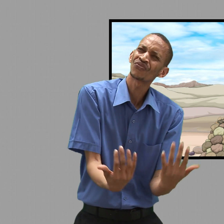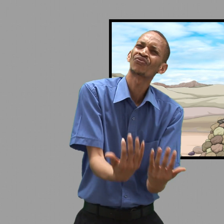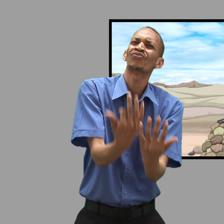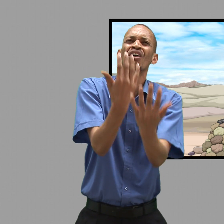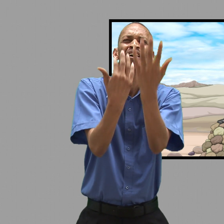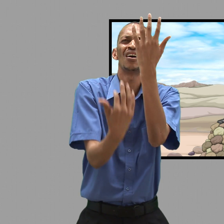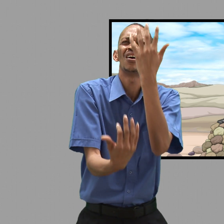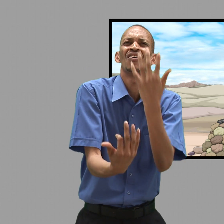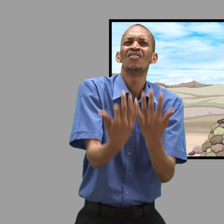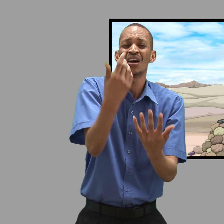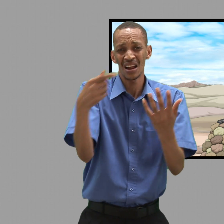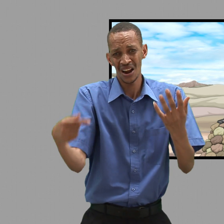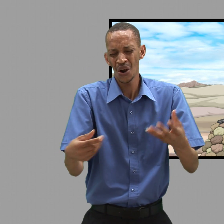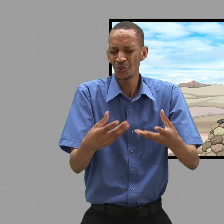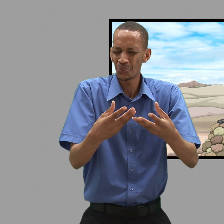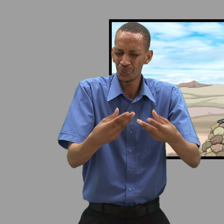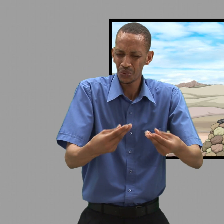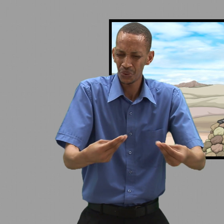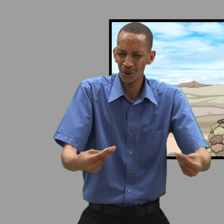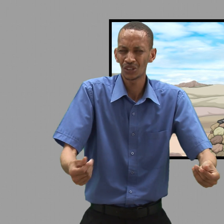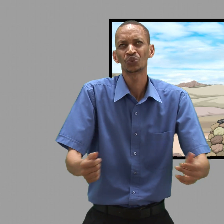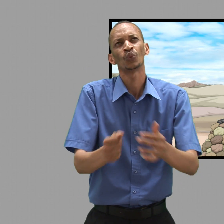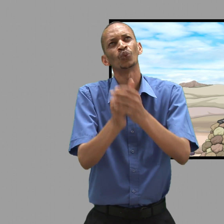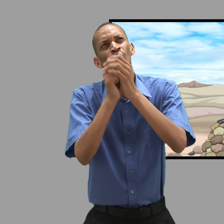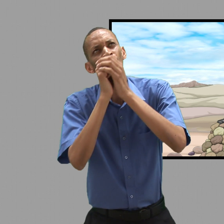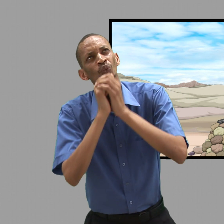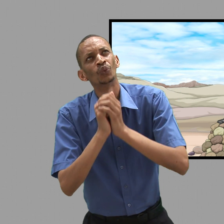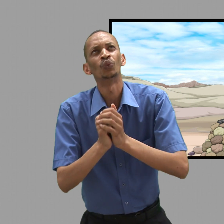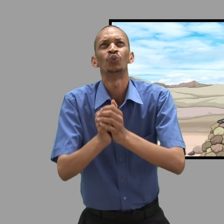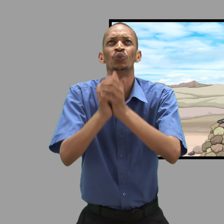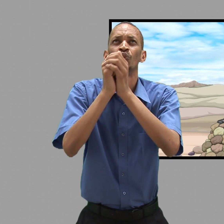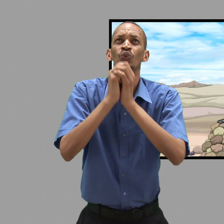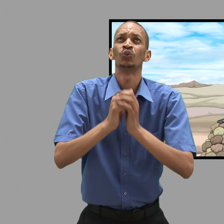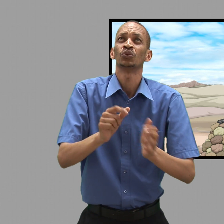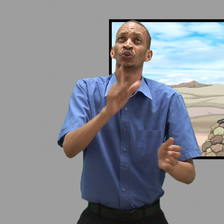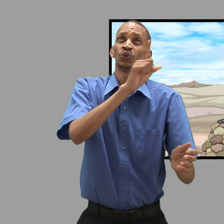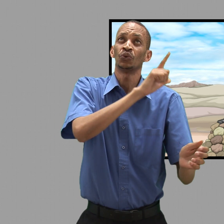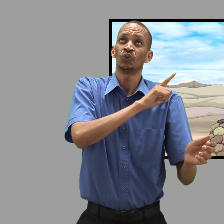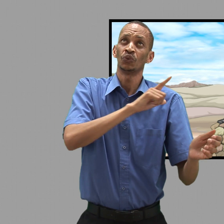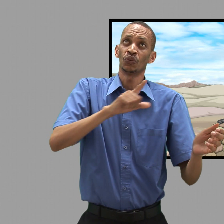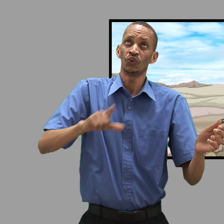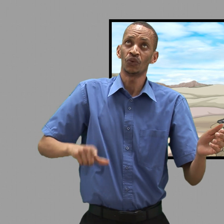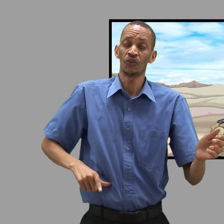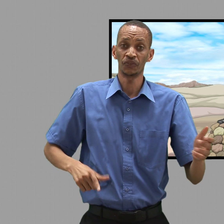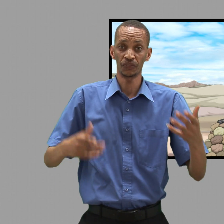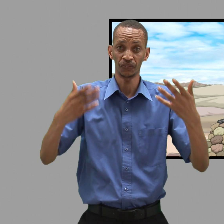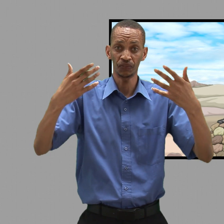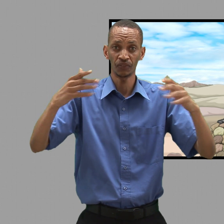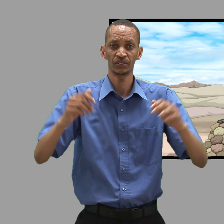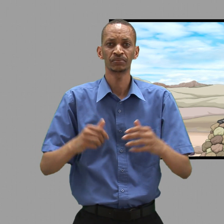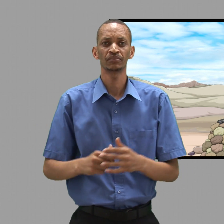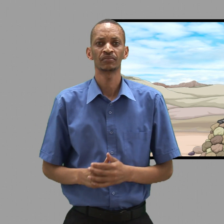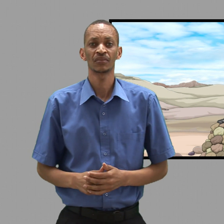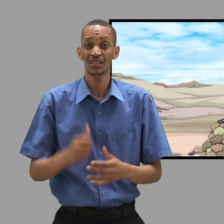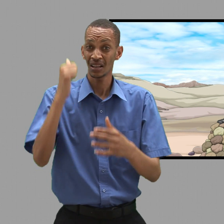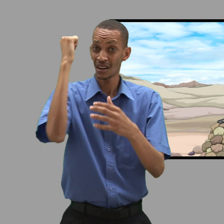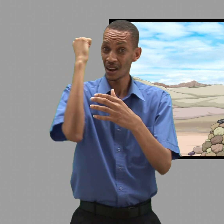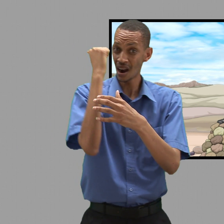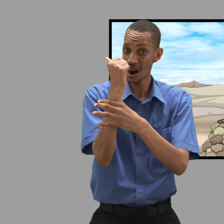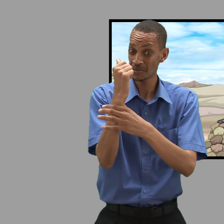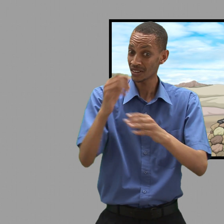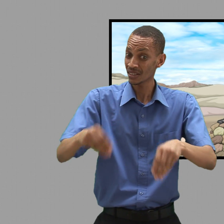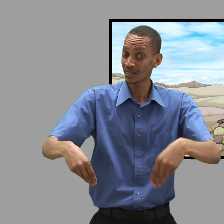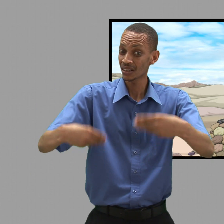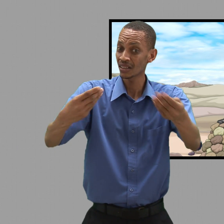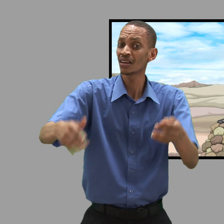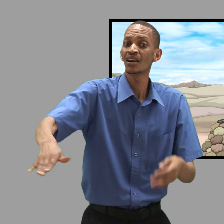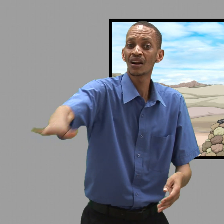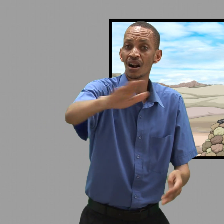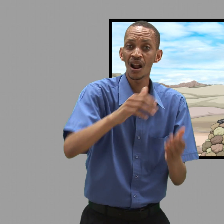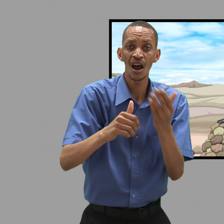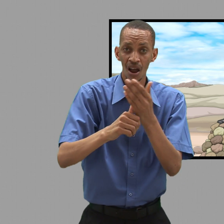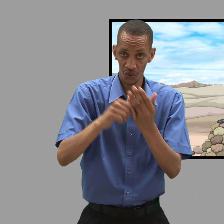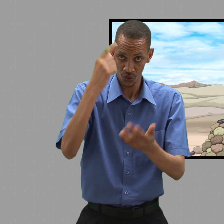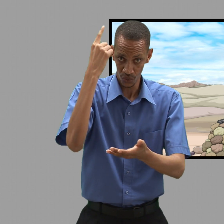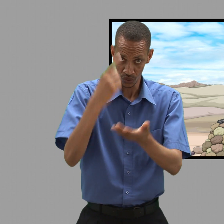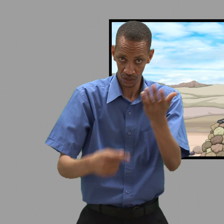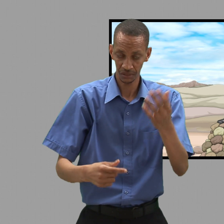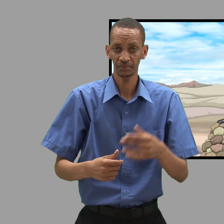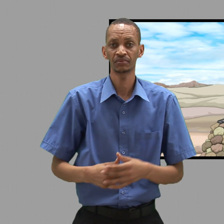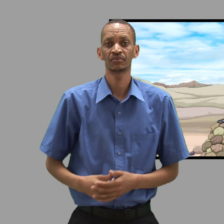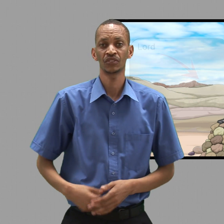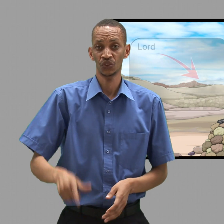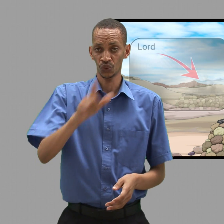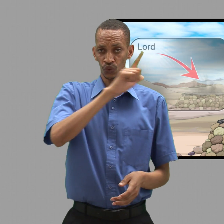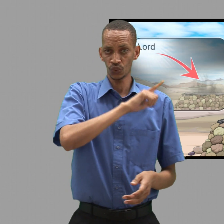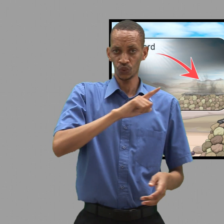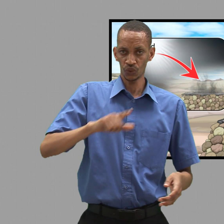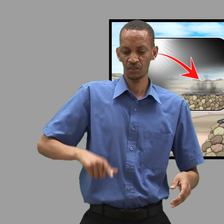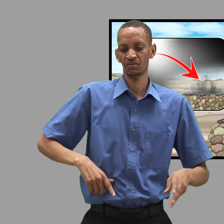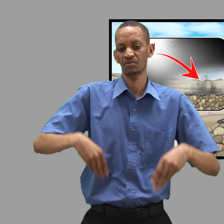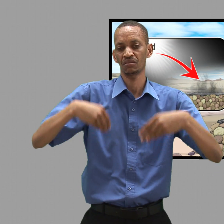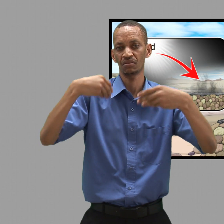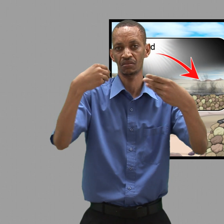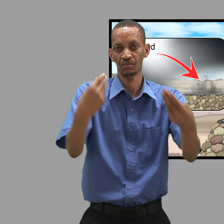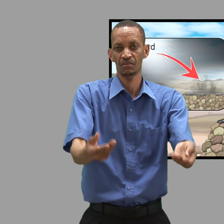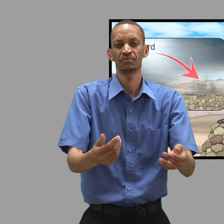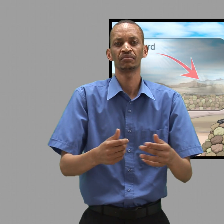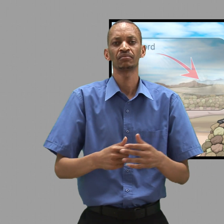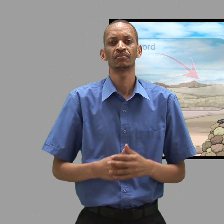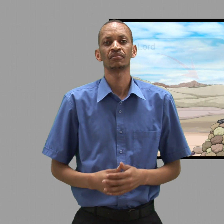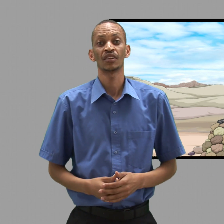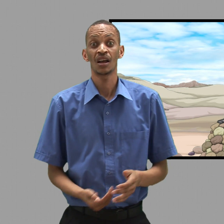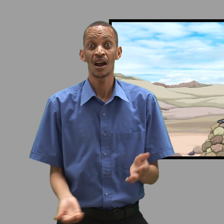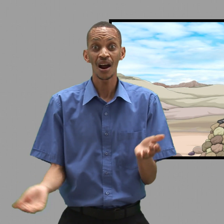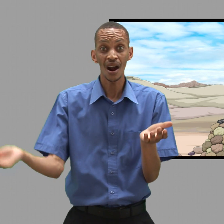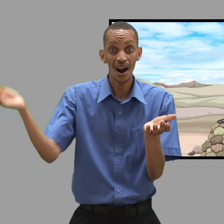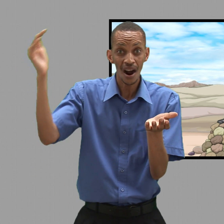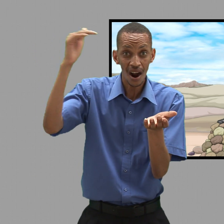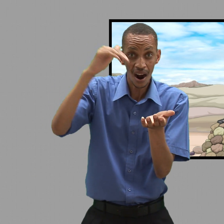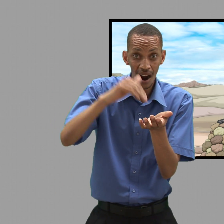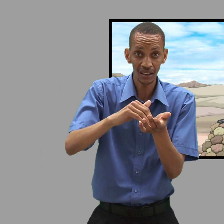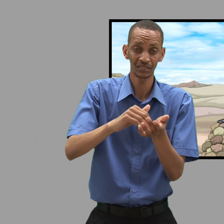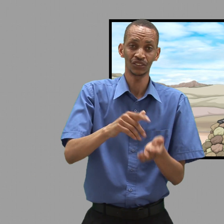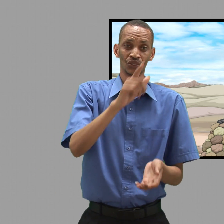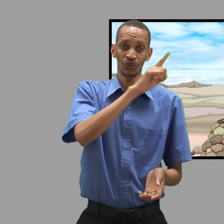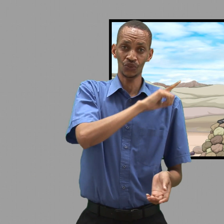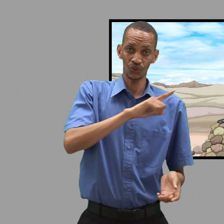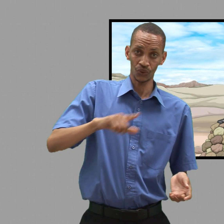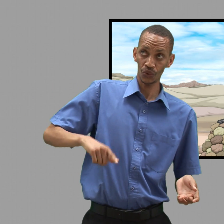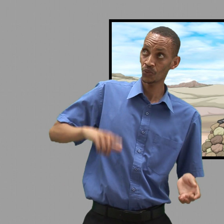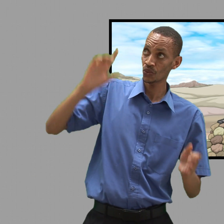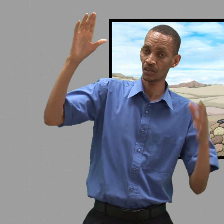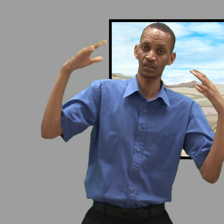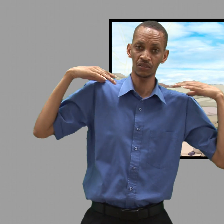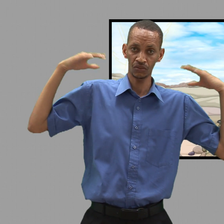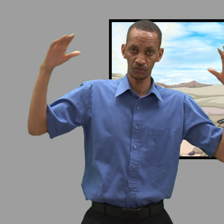And Abraham called that place The LORD Will Provide.